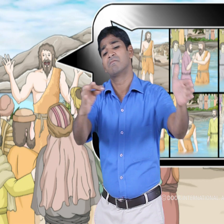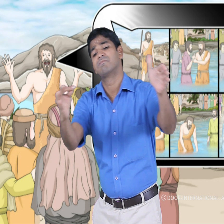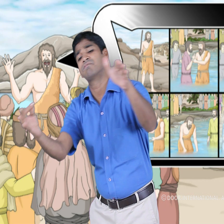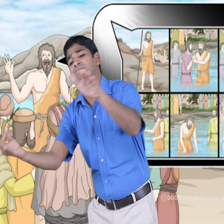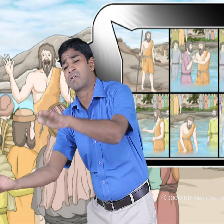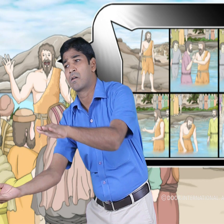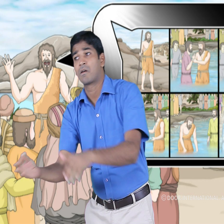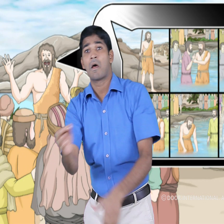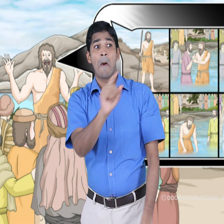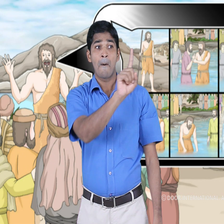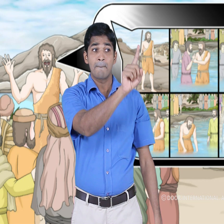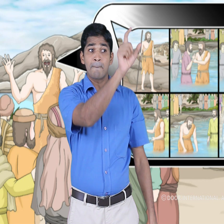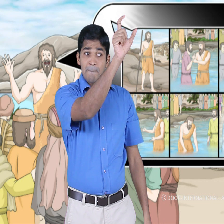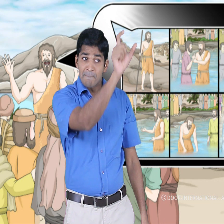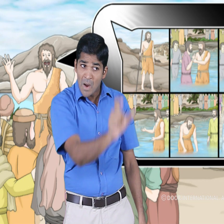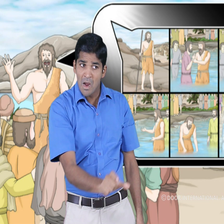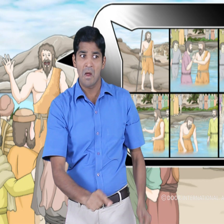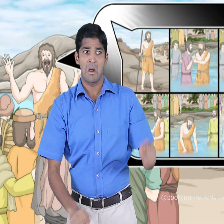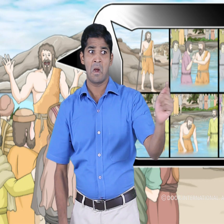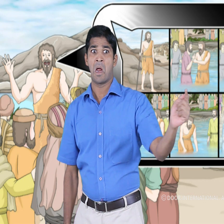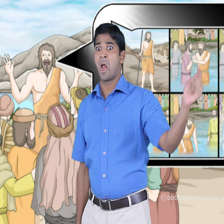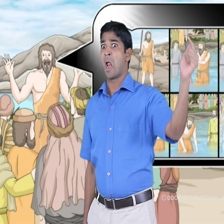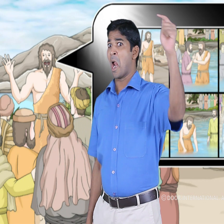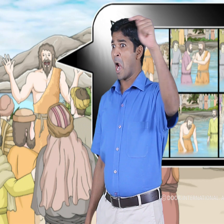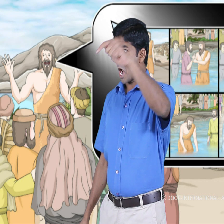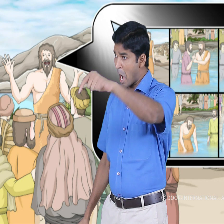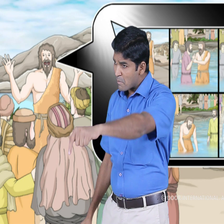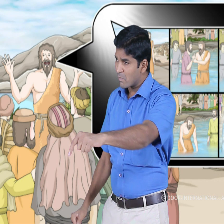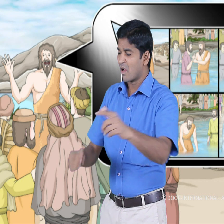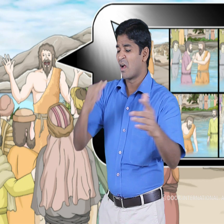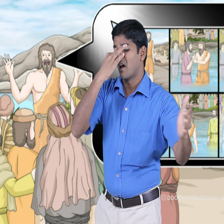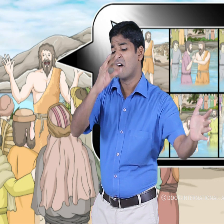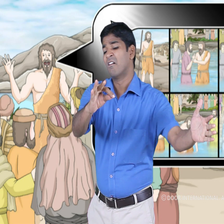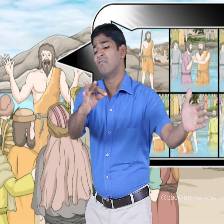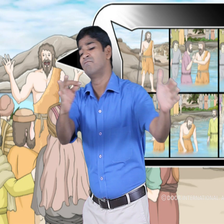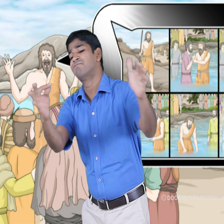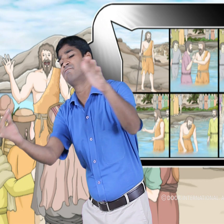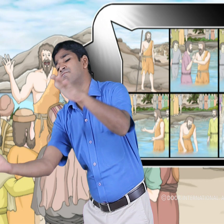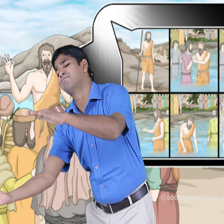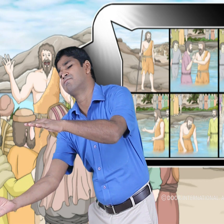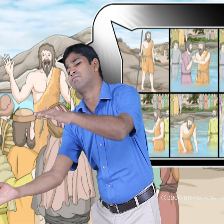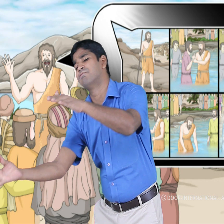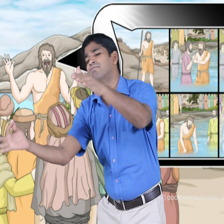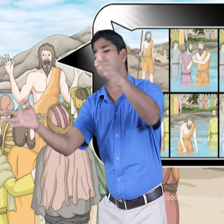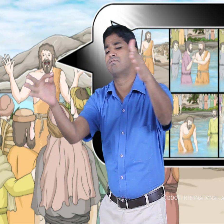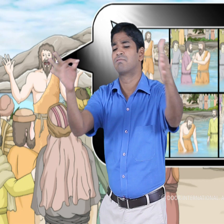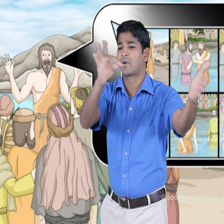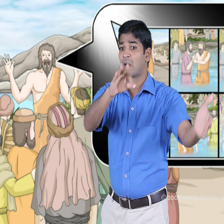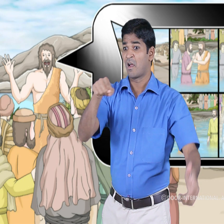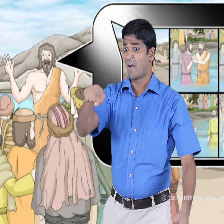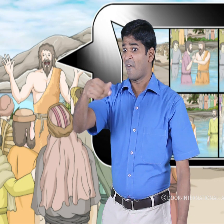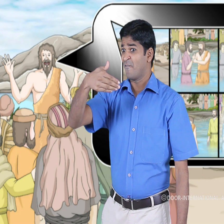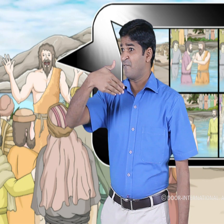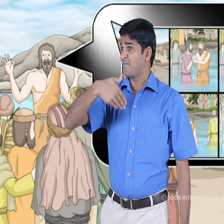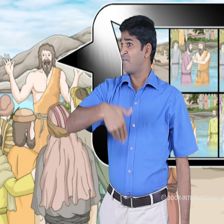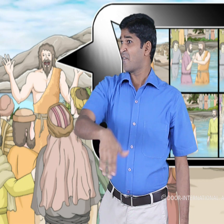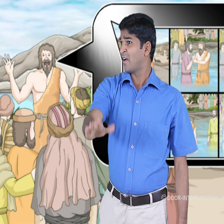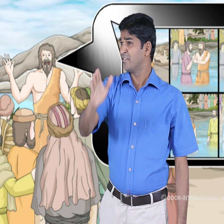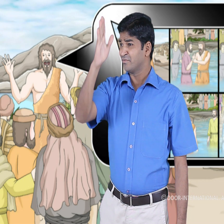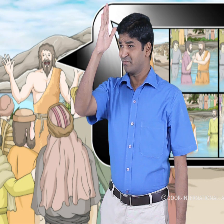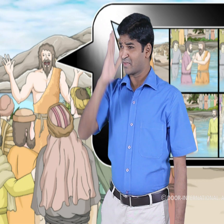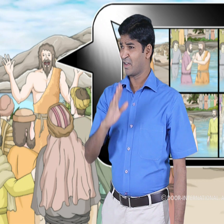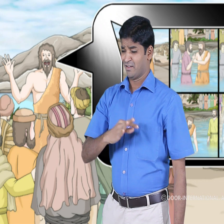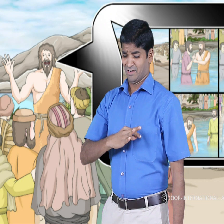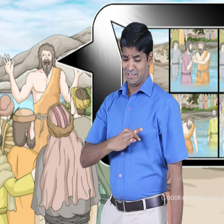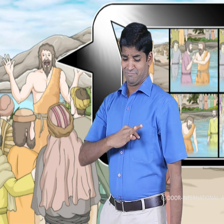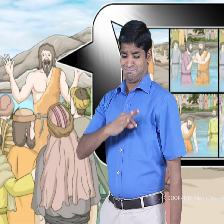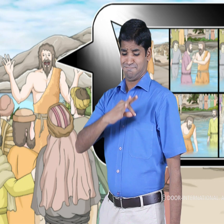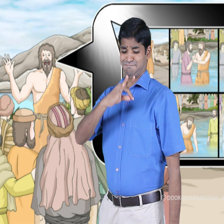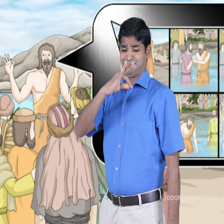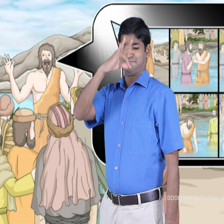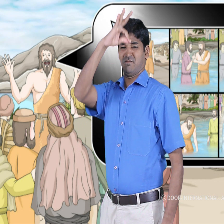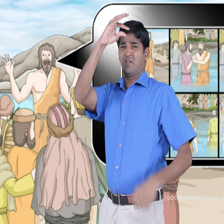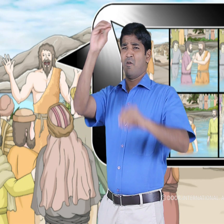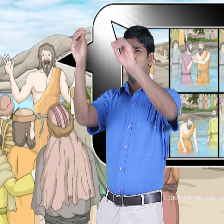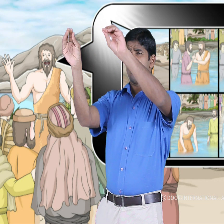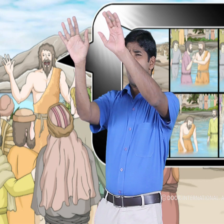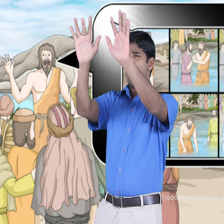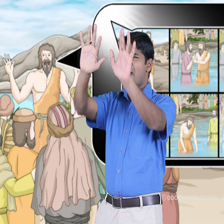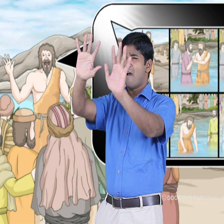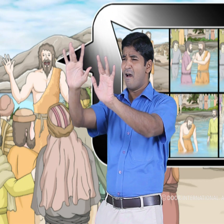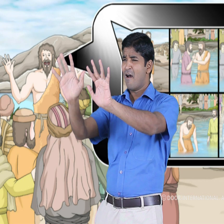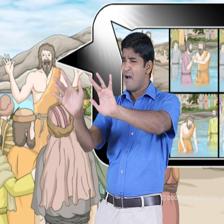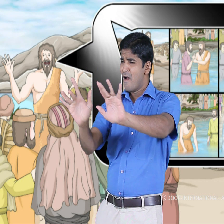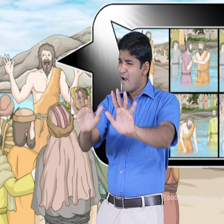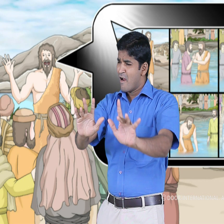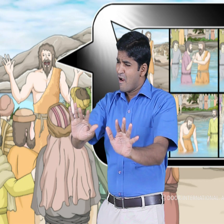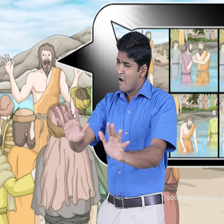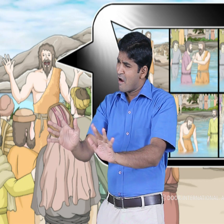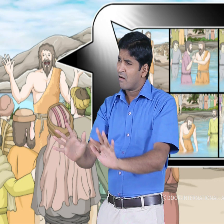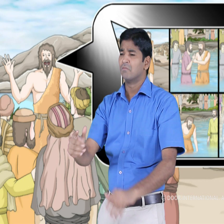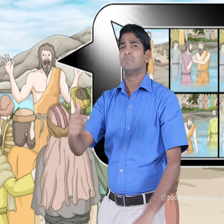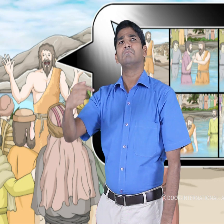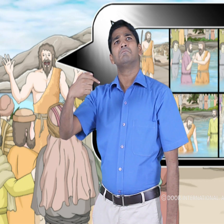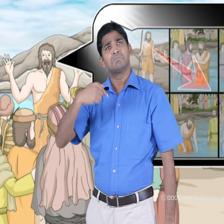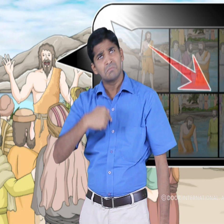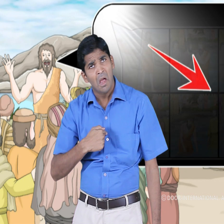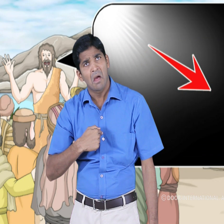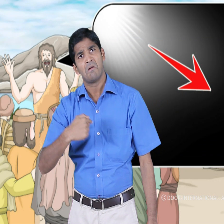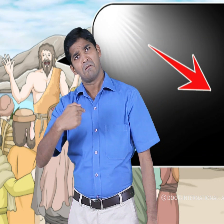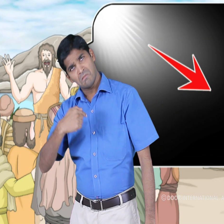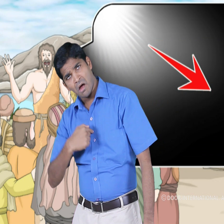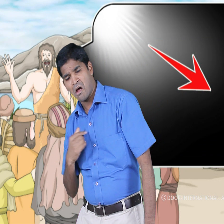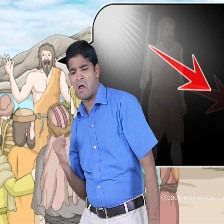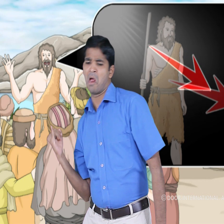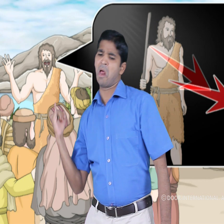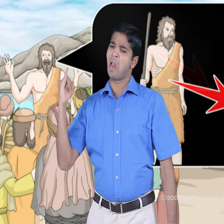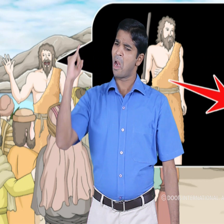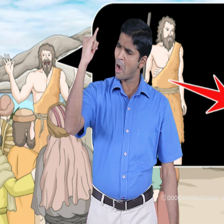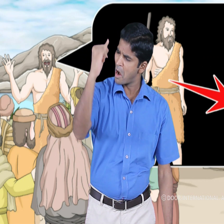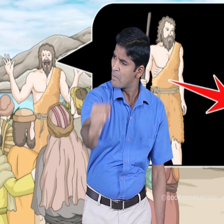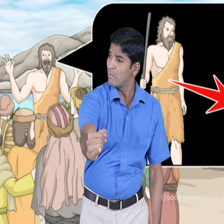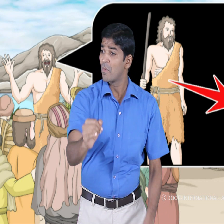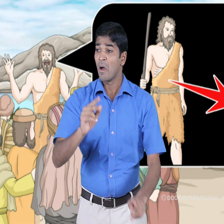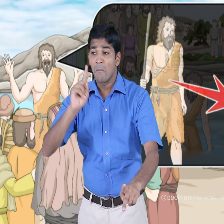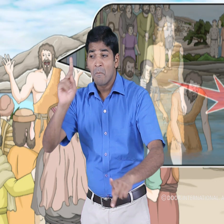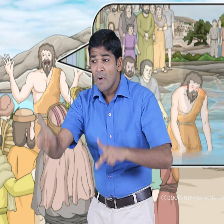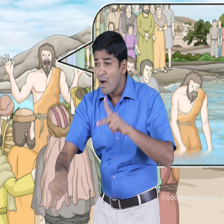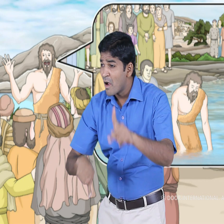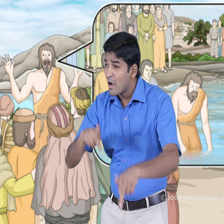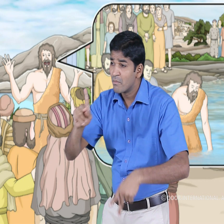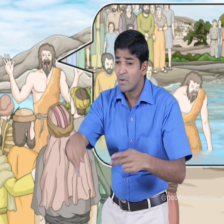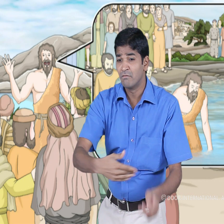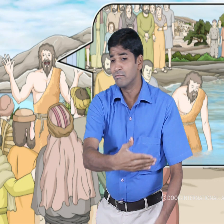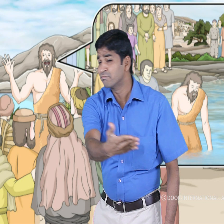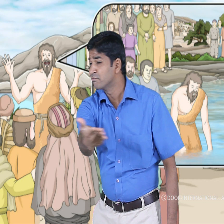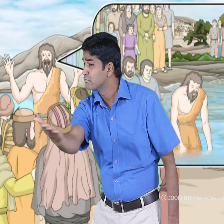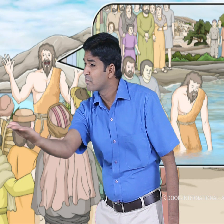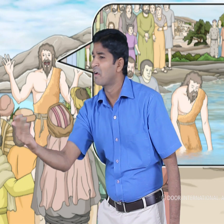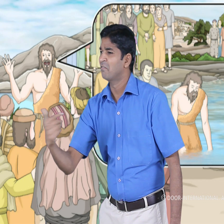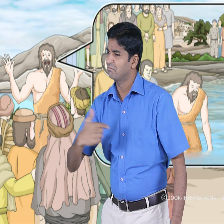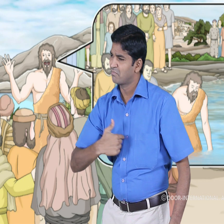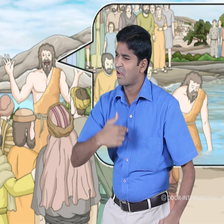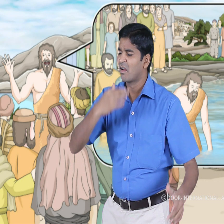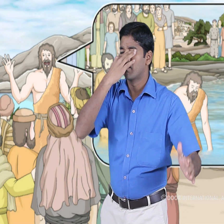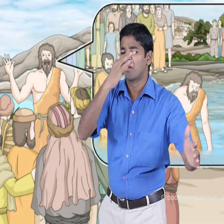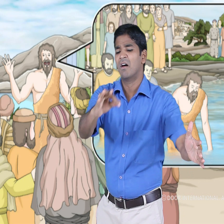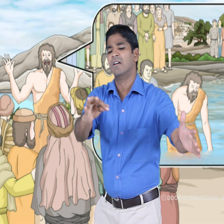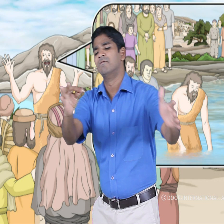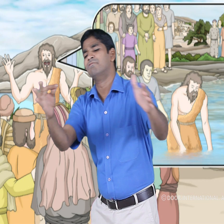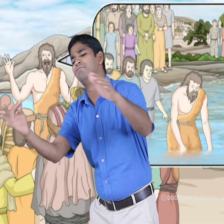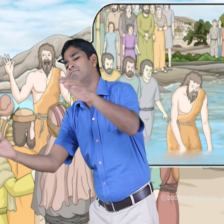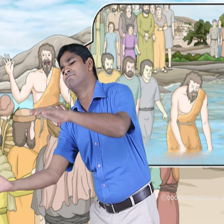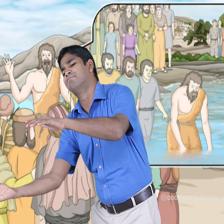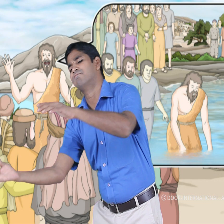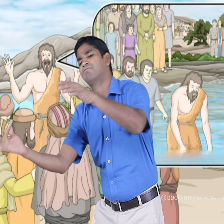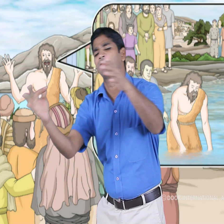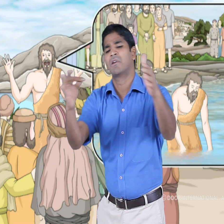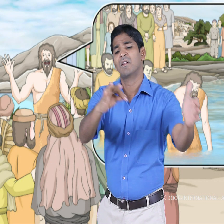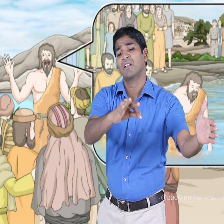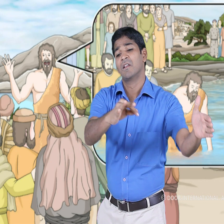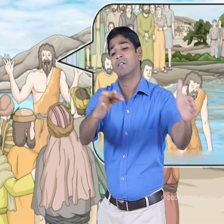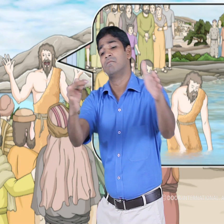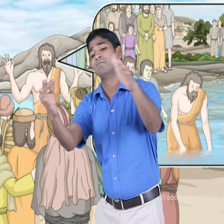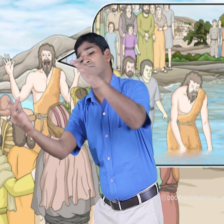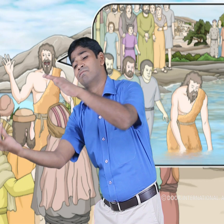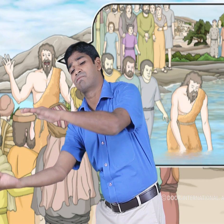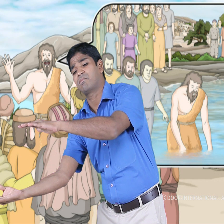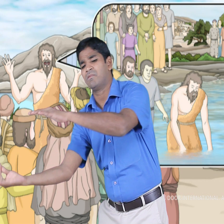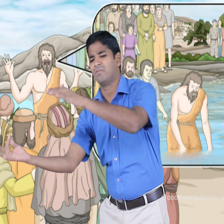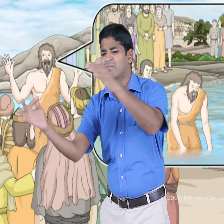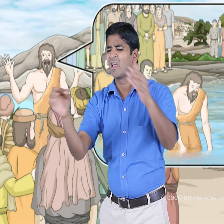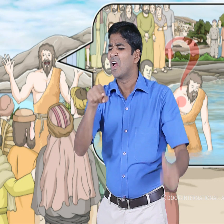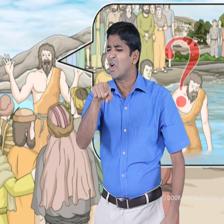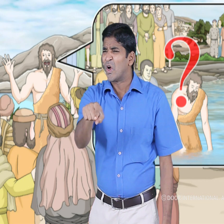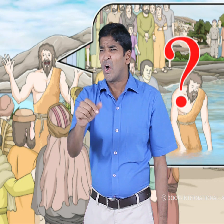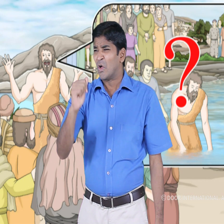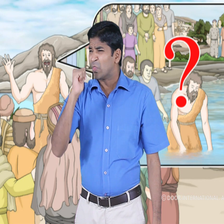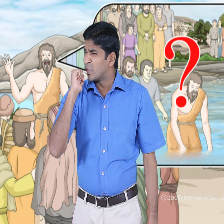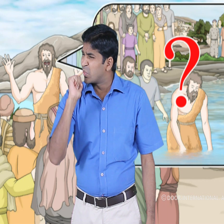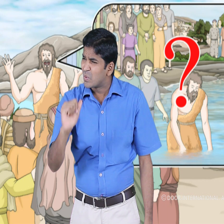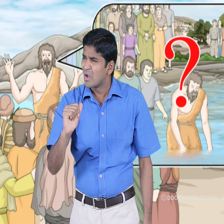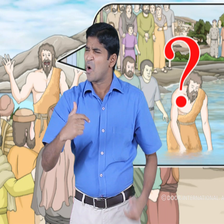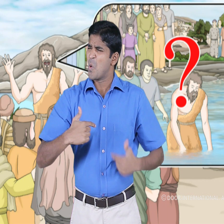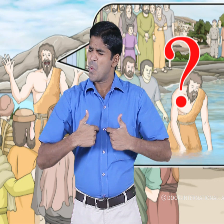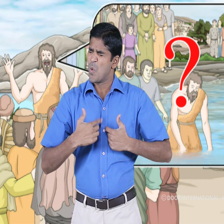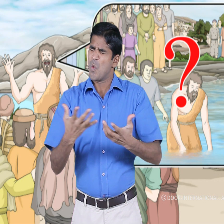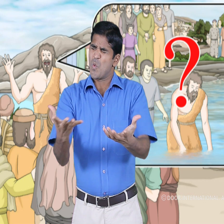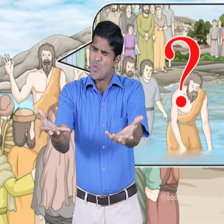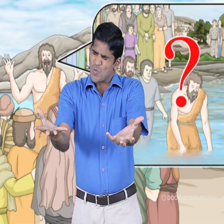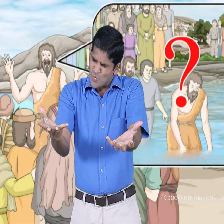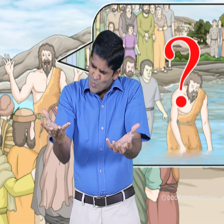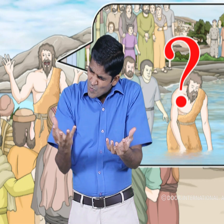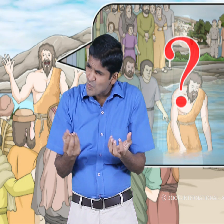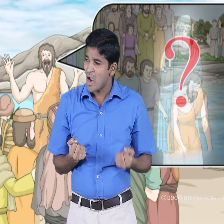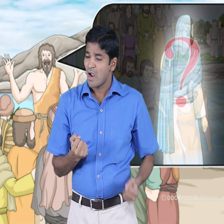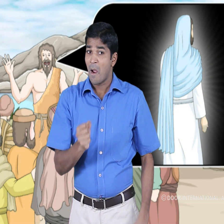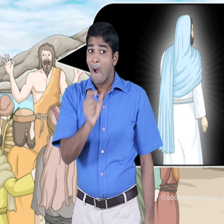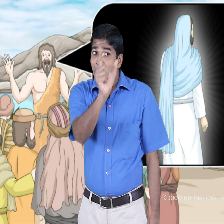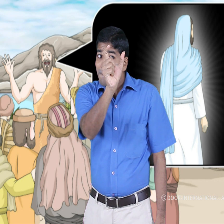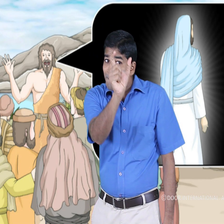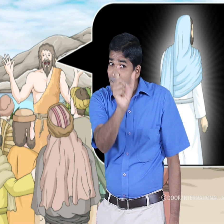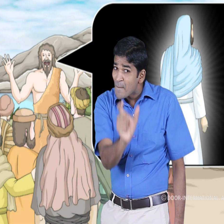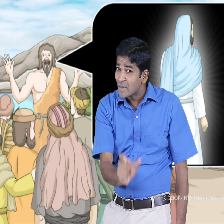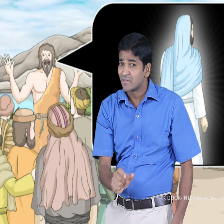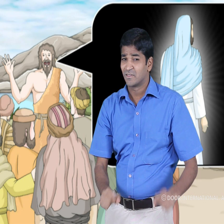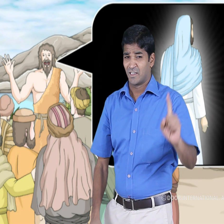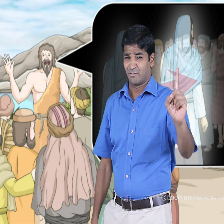Then John testified, “I saw the Spirit descending from heaven like a dove and resting on Him.